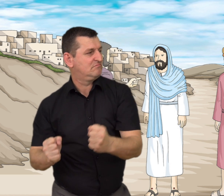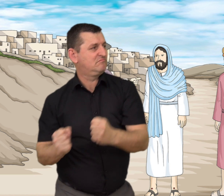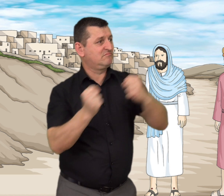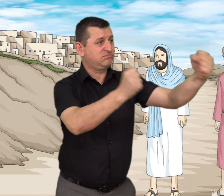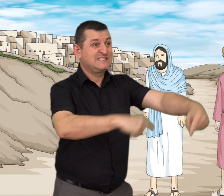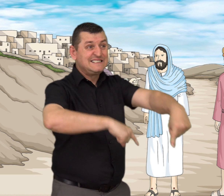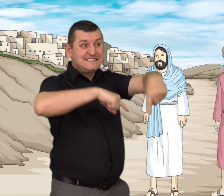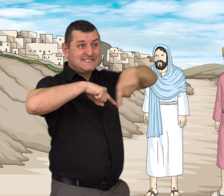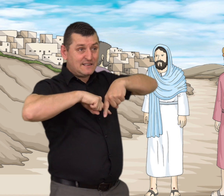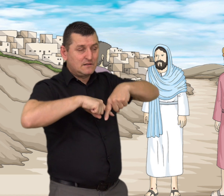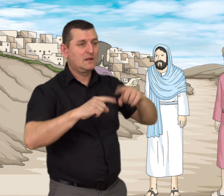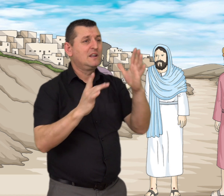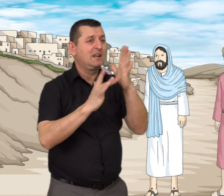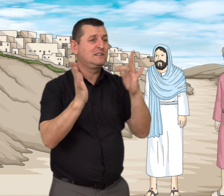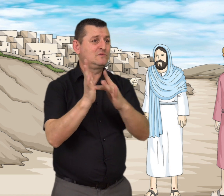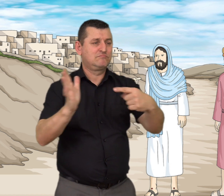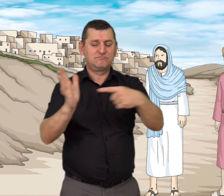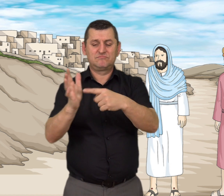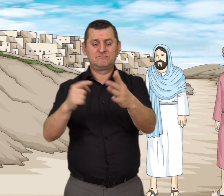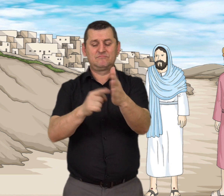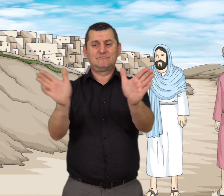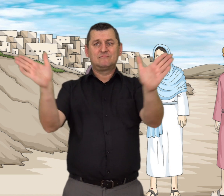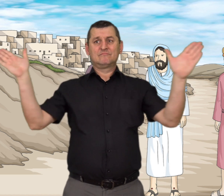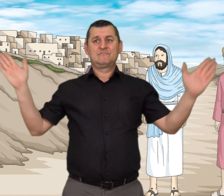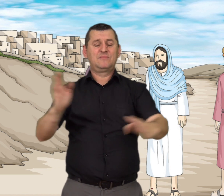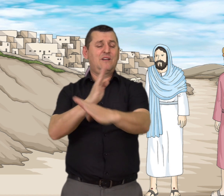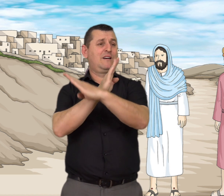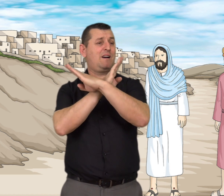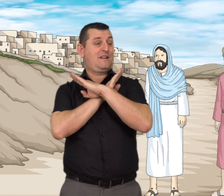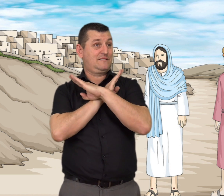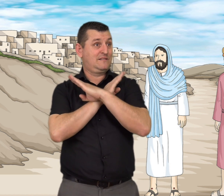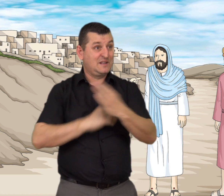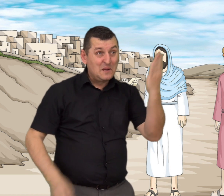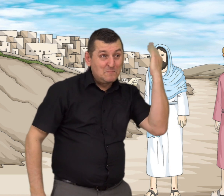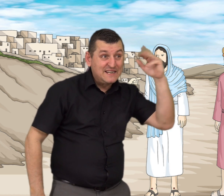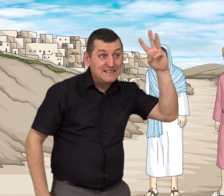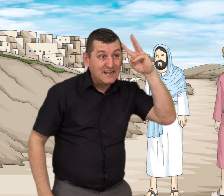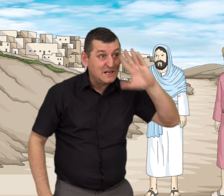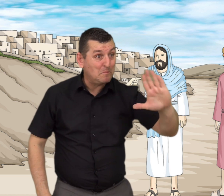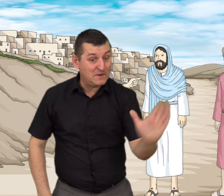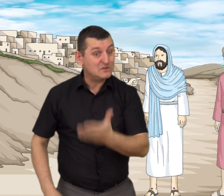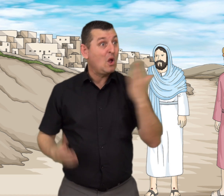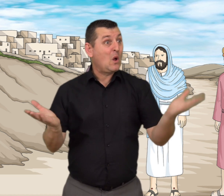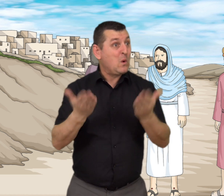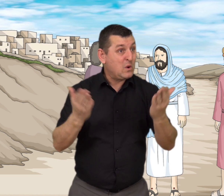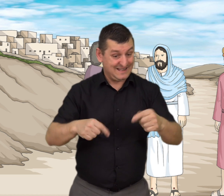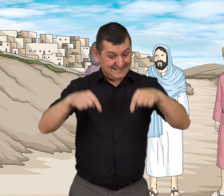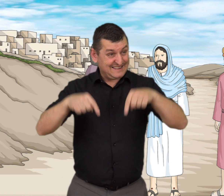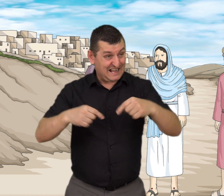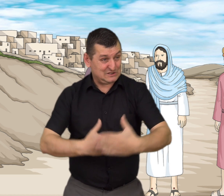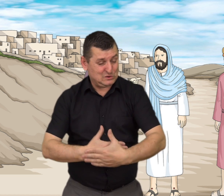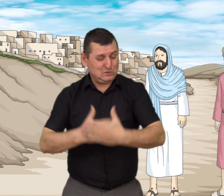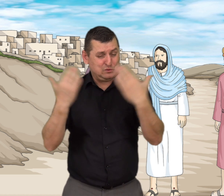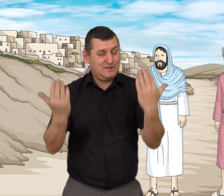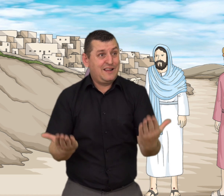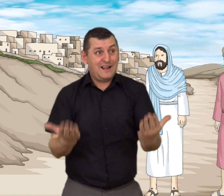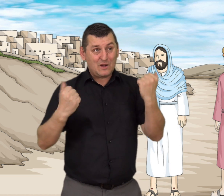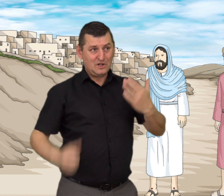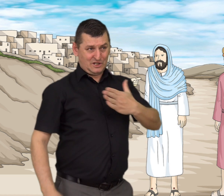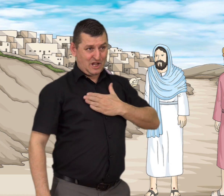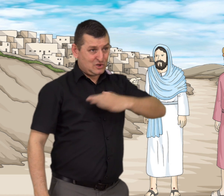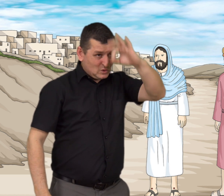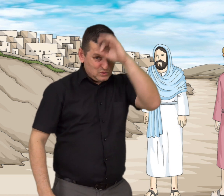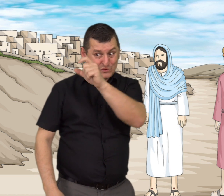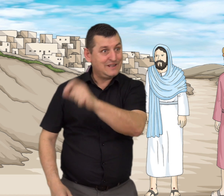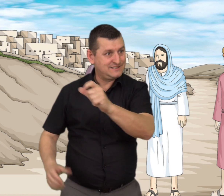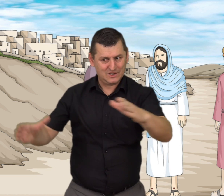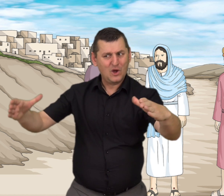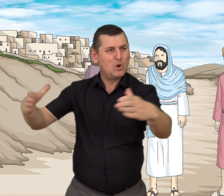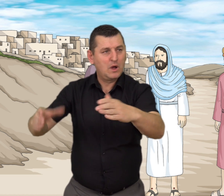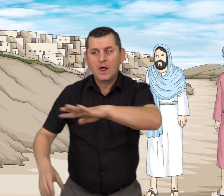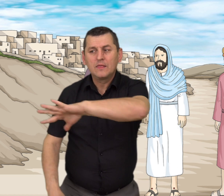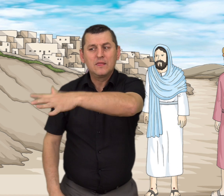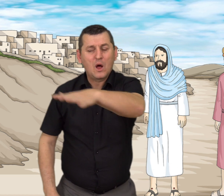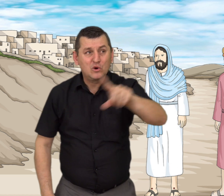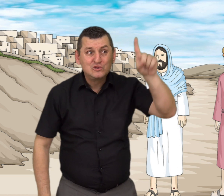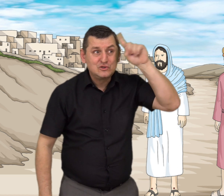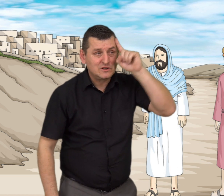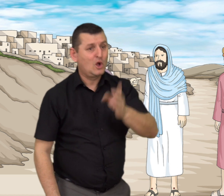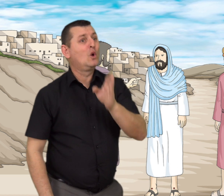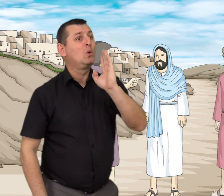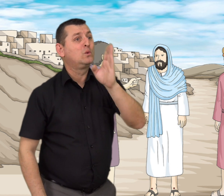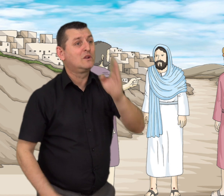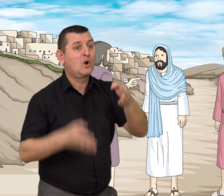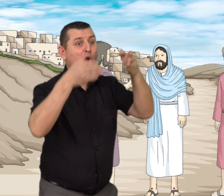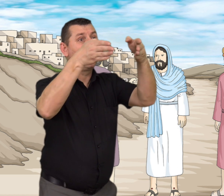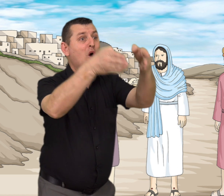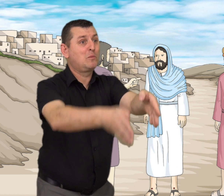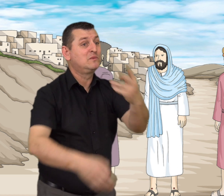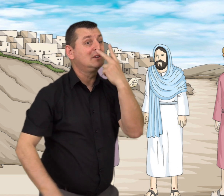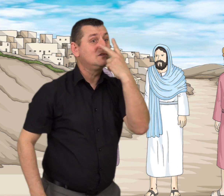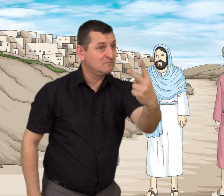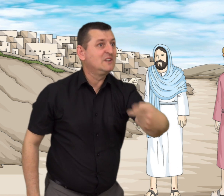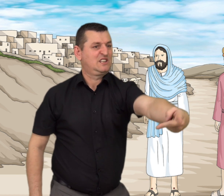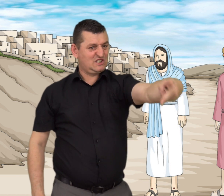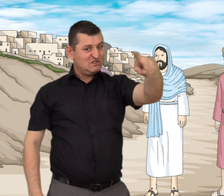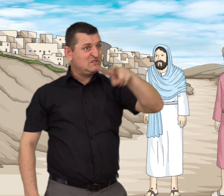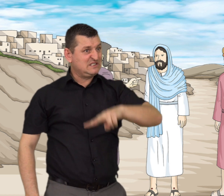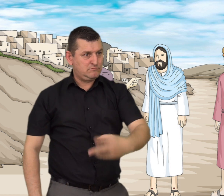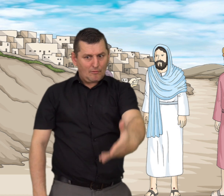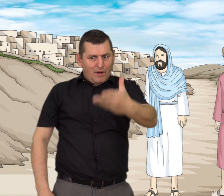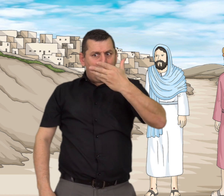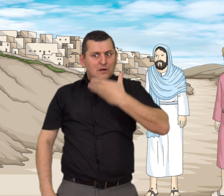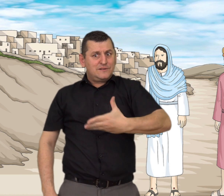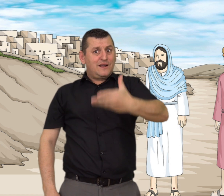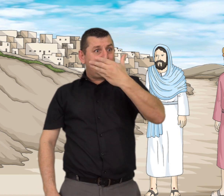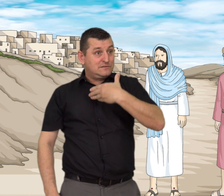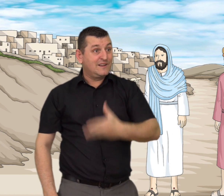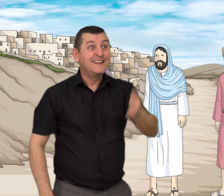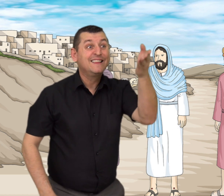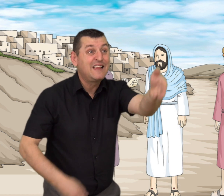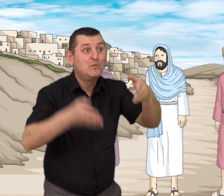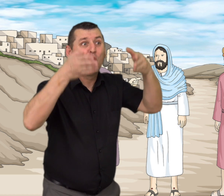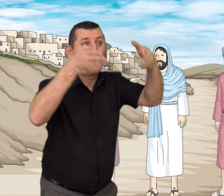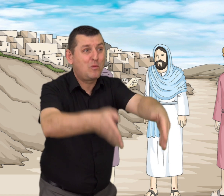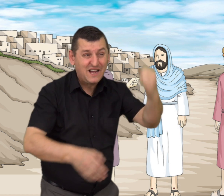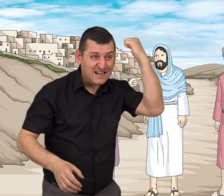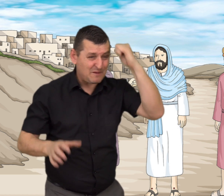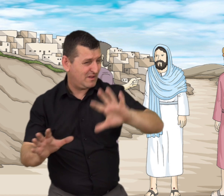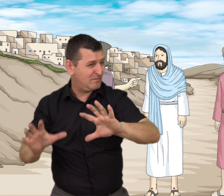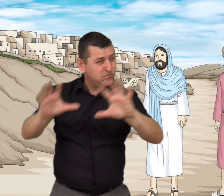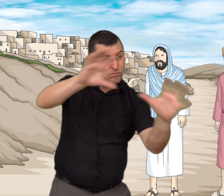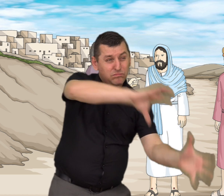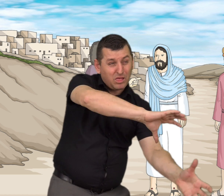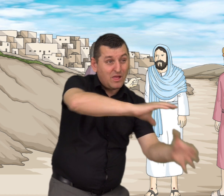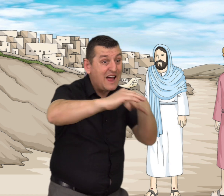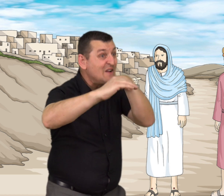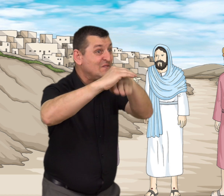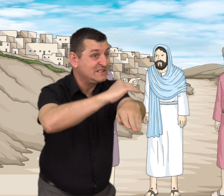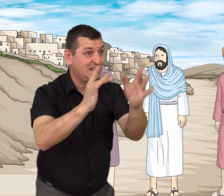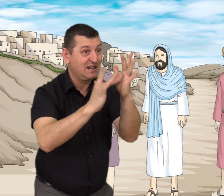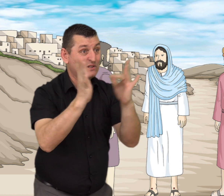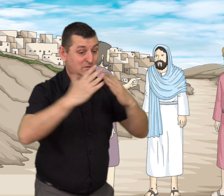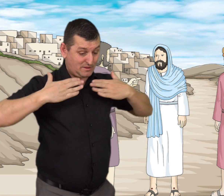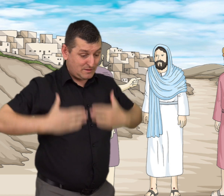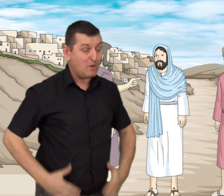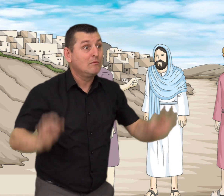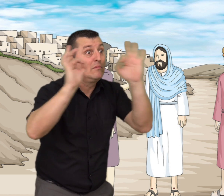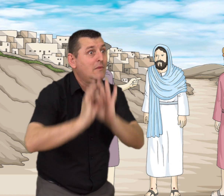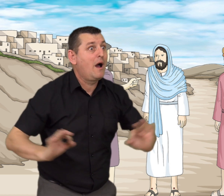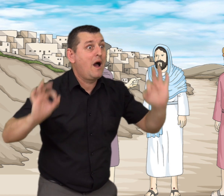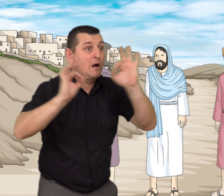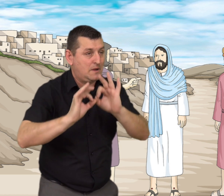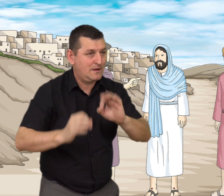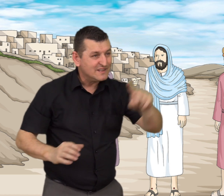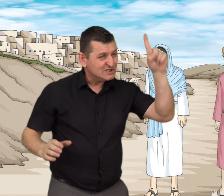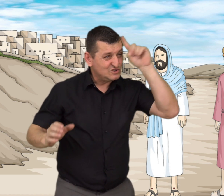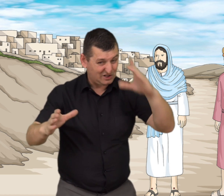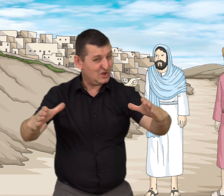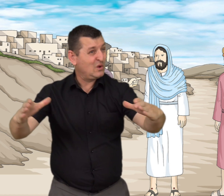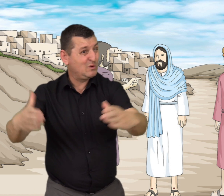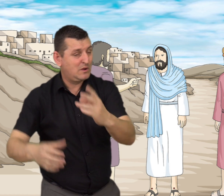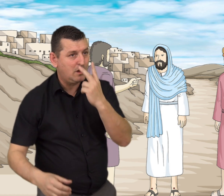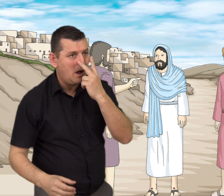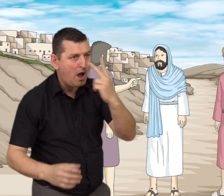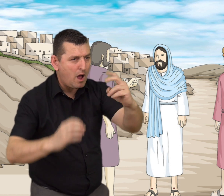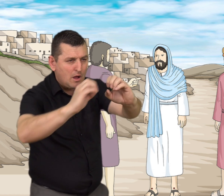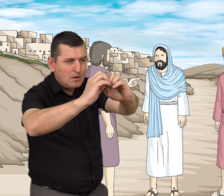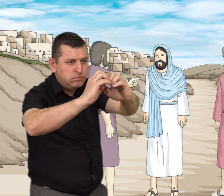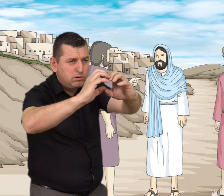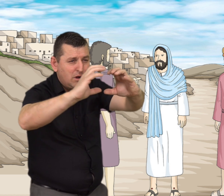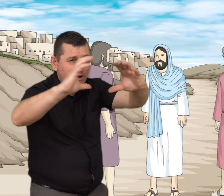But we were hoping He was the One who would redeem Israel. And besides all this, it is the third day since these things took place.